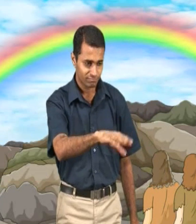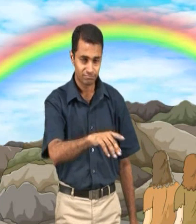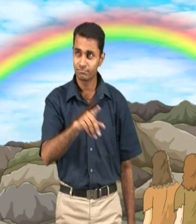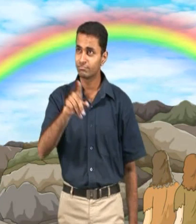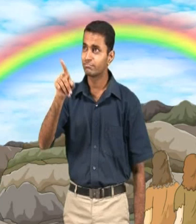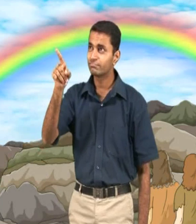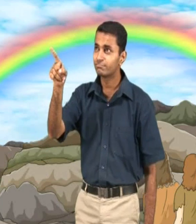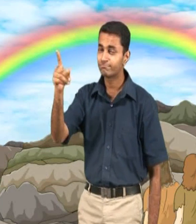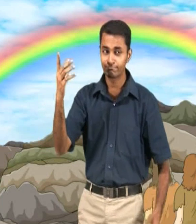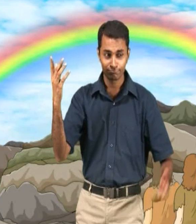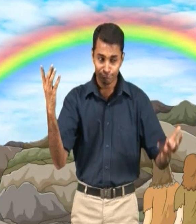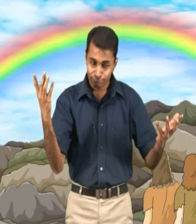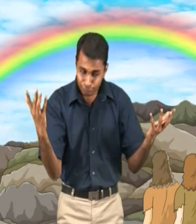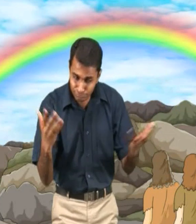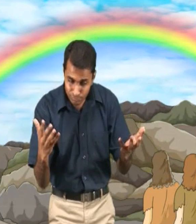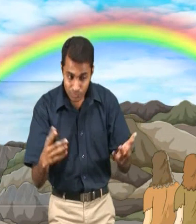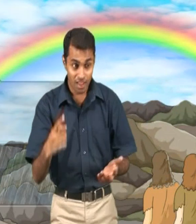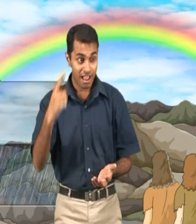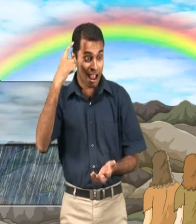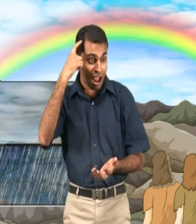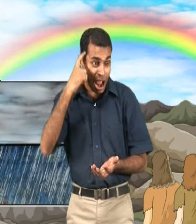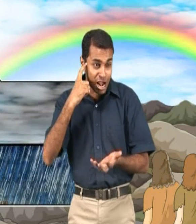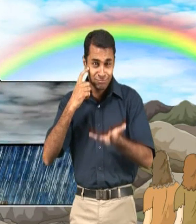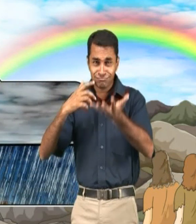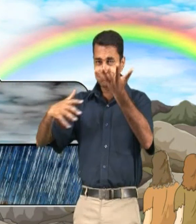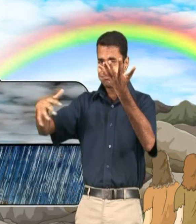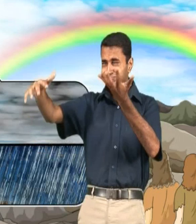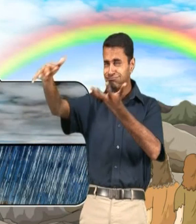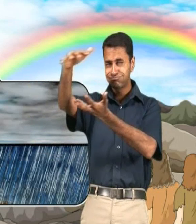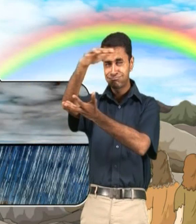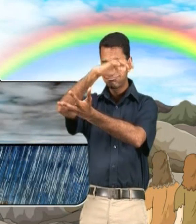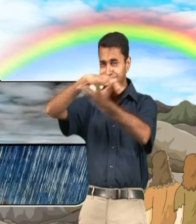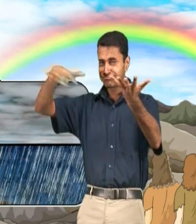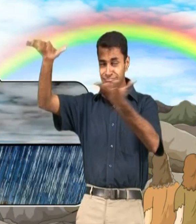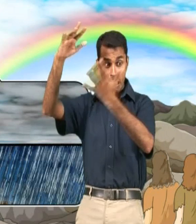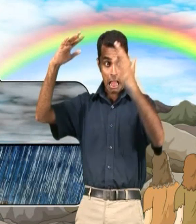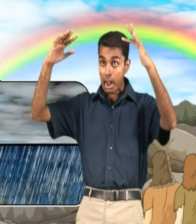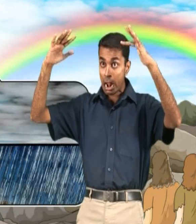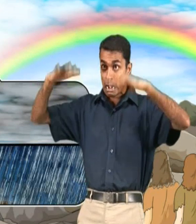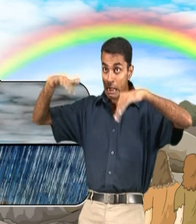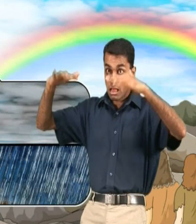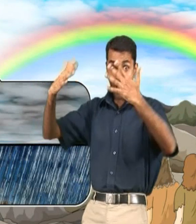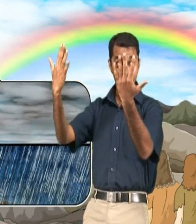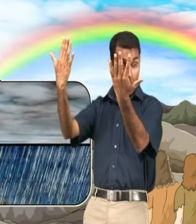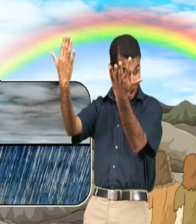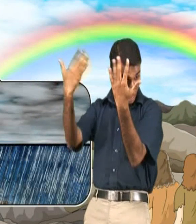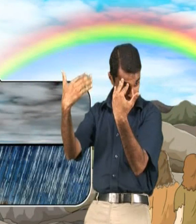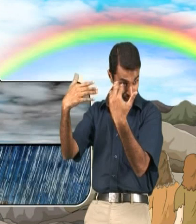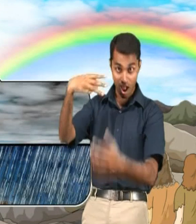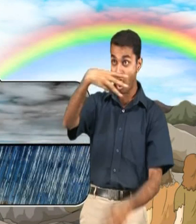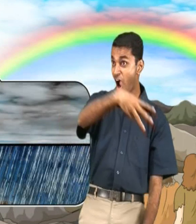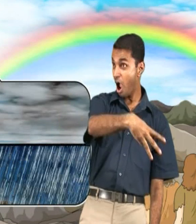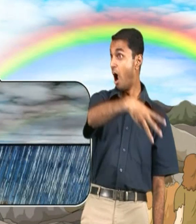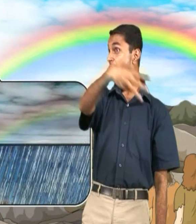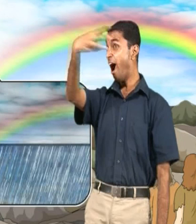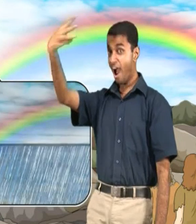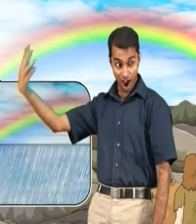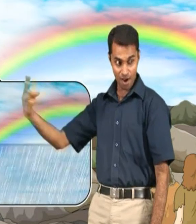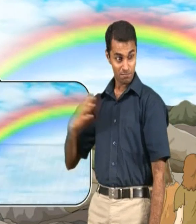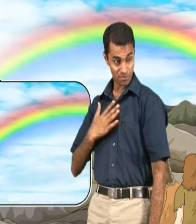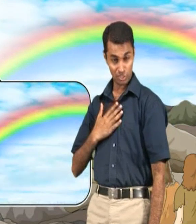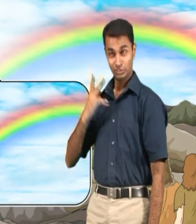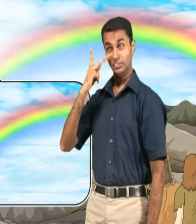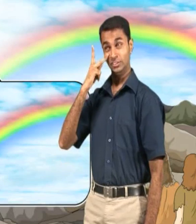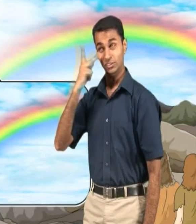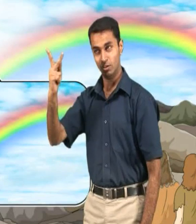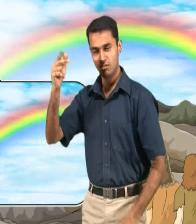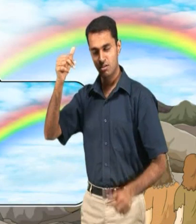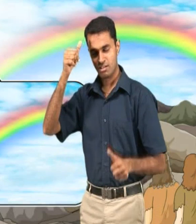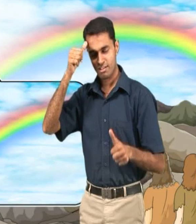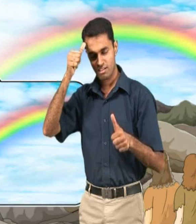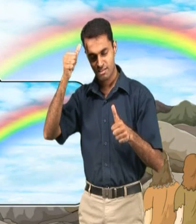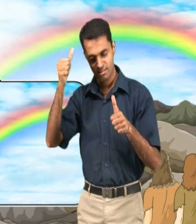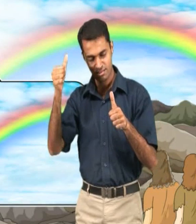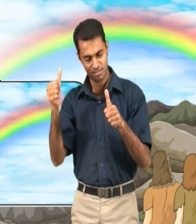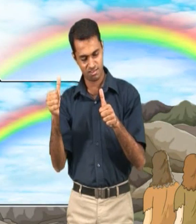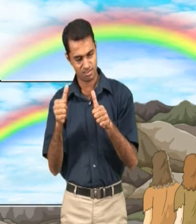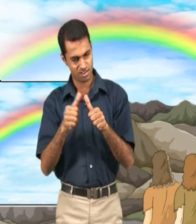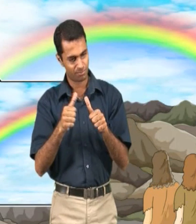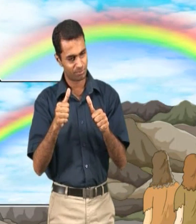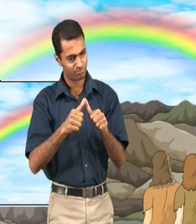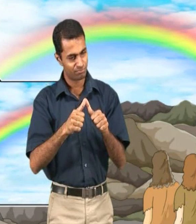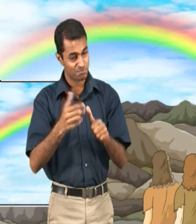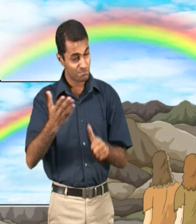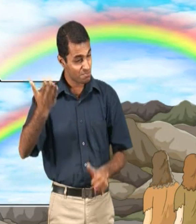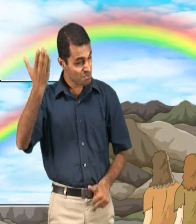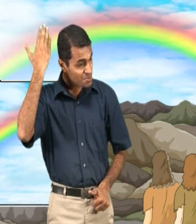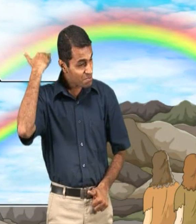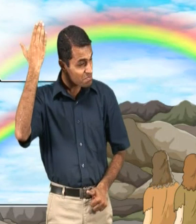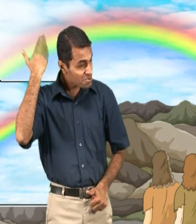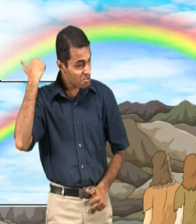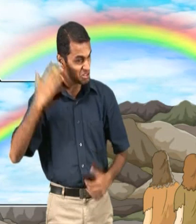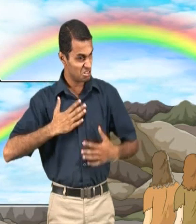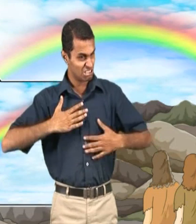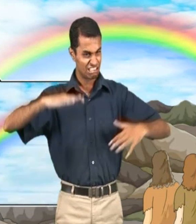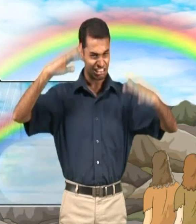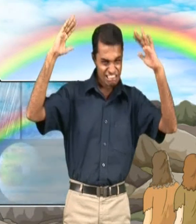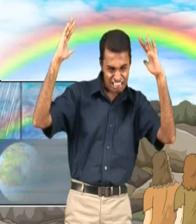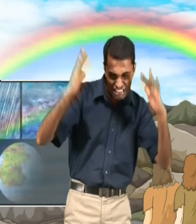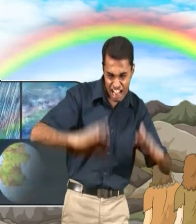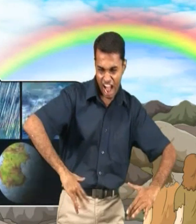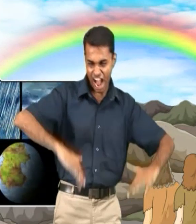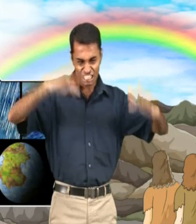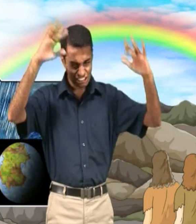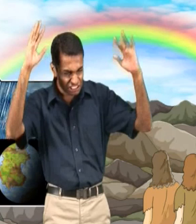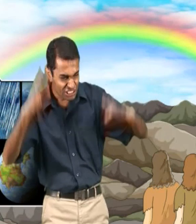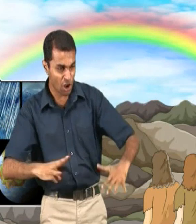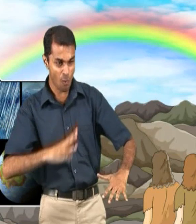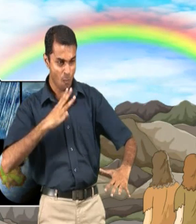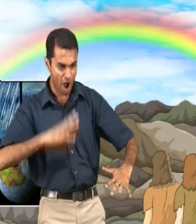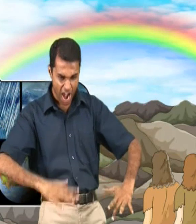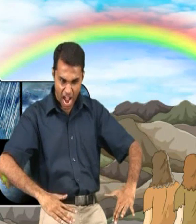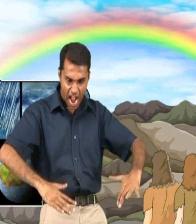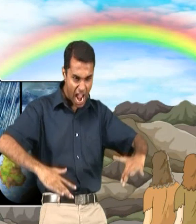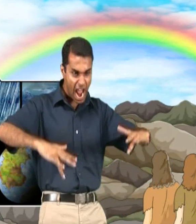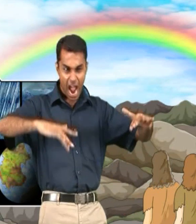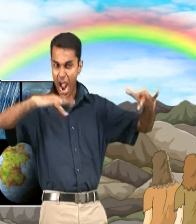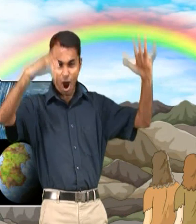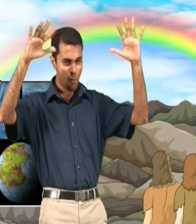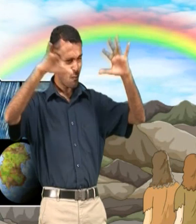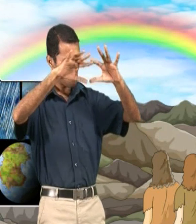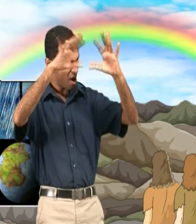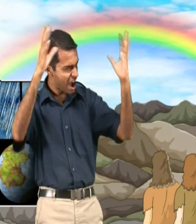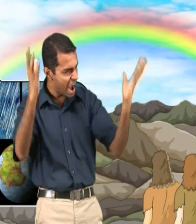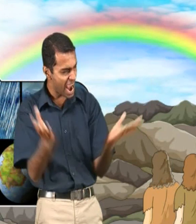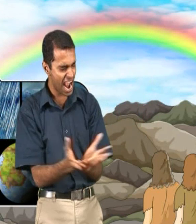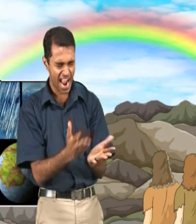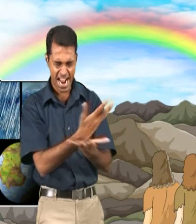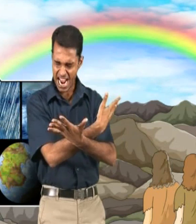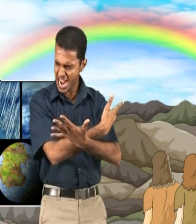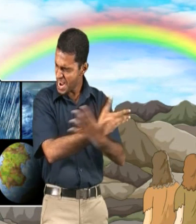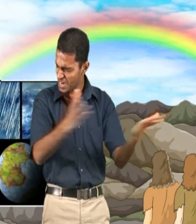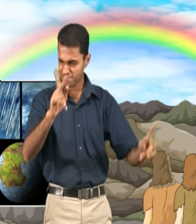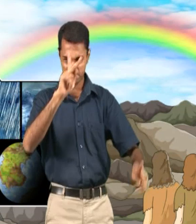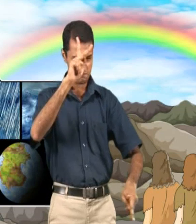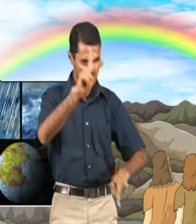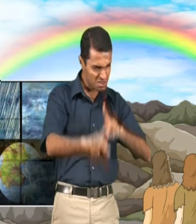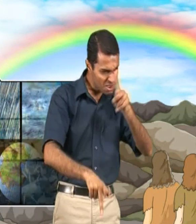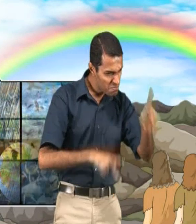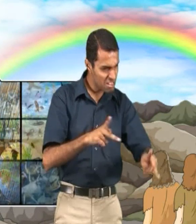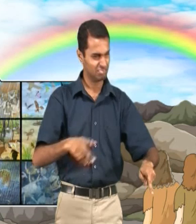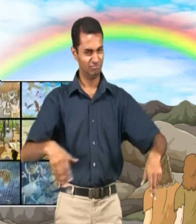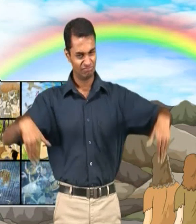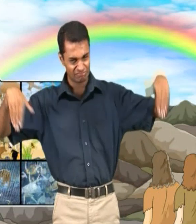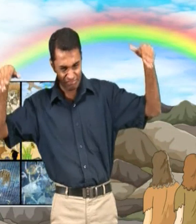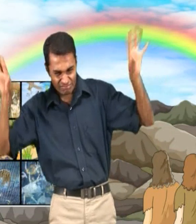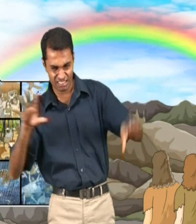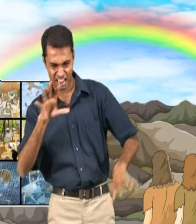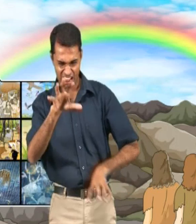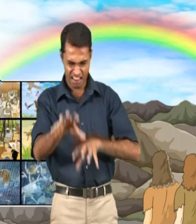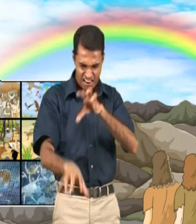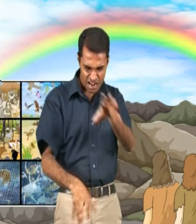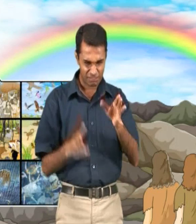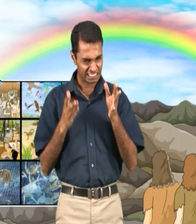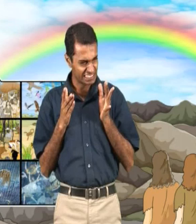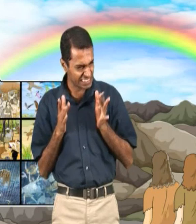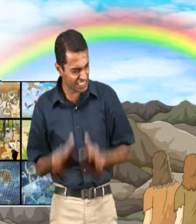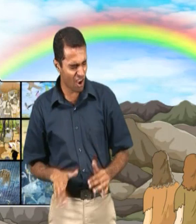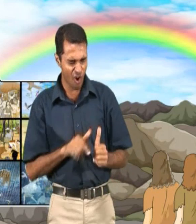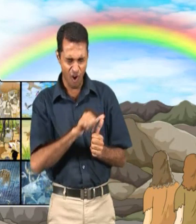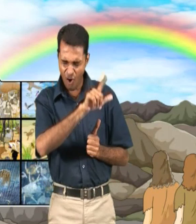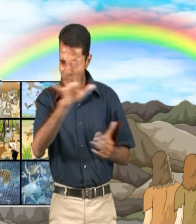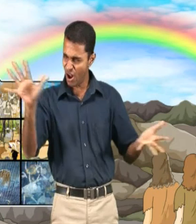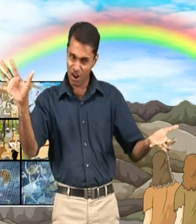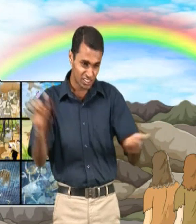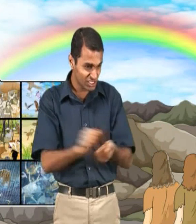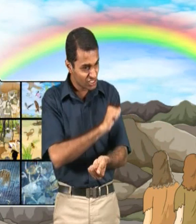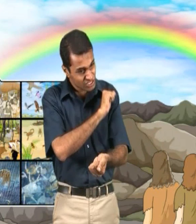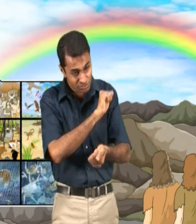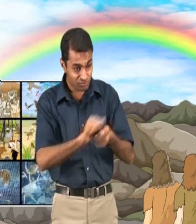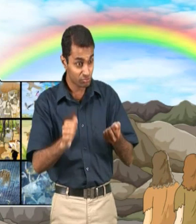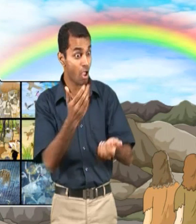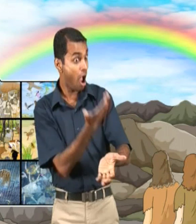And God said, “This is the sign of the covenant I am making between Me and you and every living creature with you, a covenant for all generations to come: I have set My rainbow in the clouds, and it will be a sign of the covenant between Me and the earth.